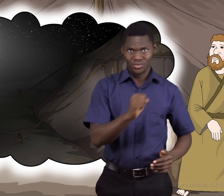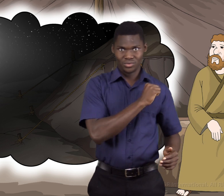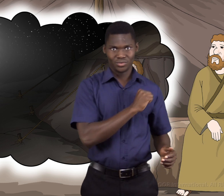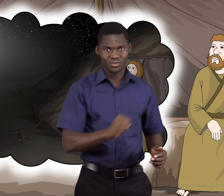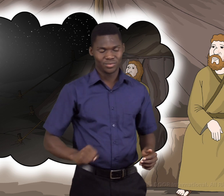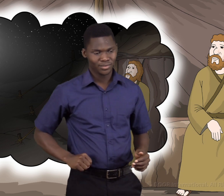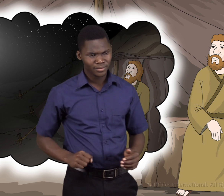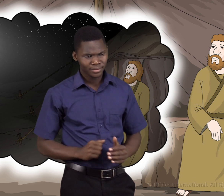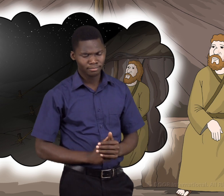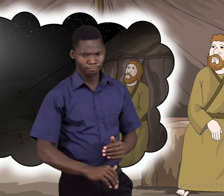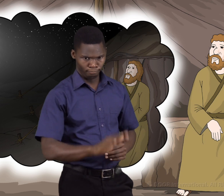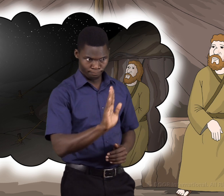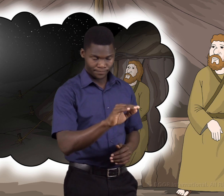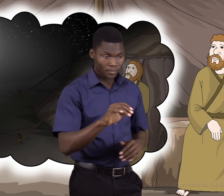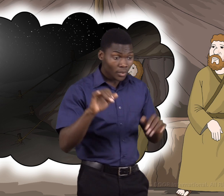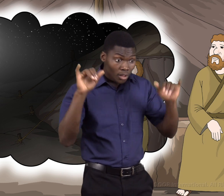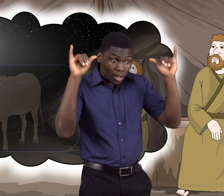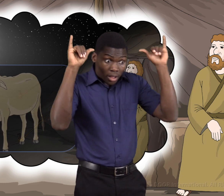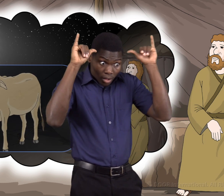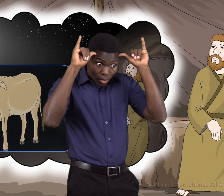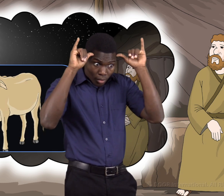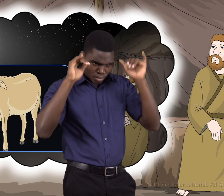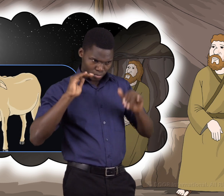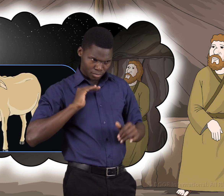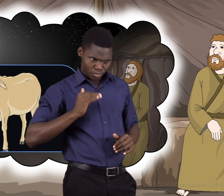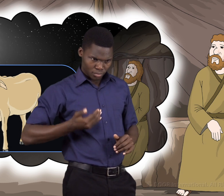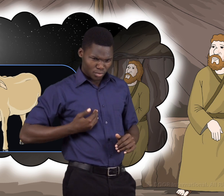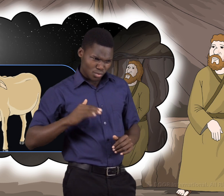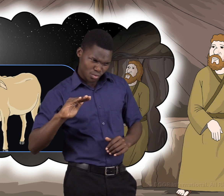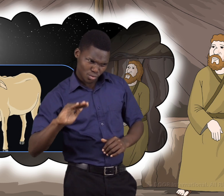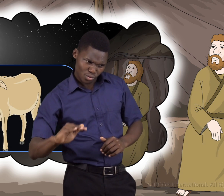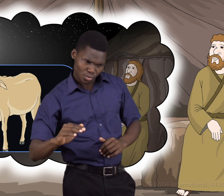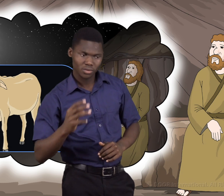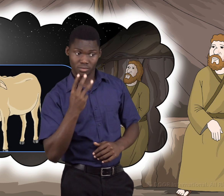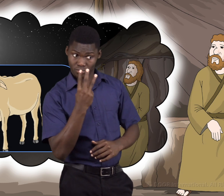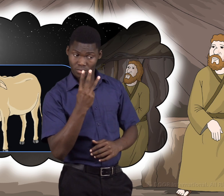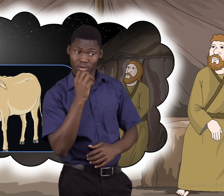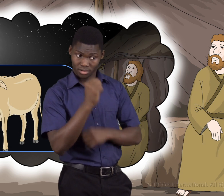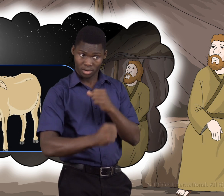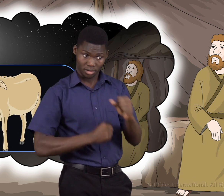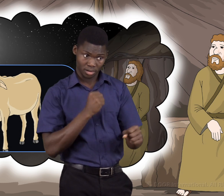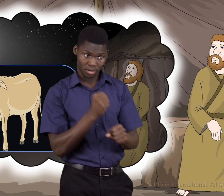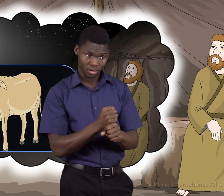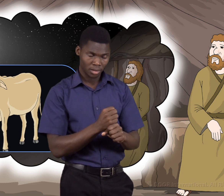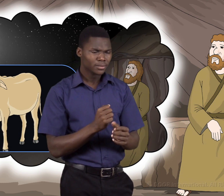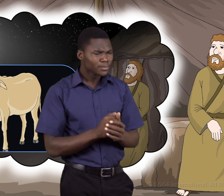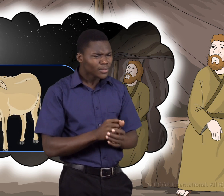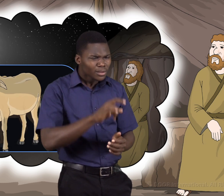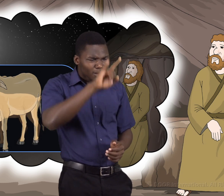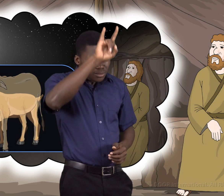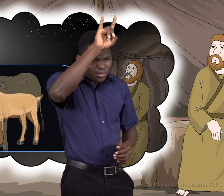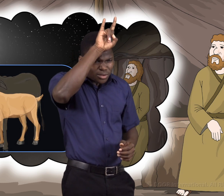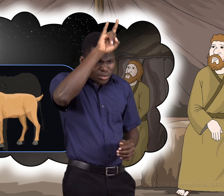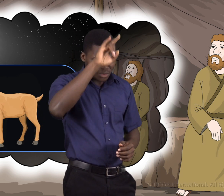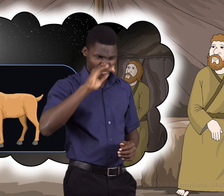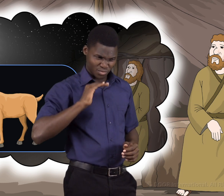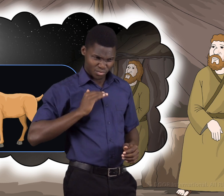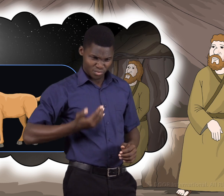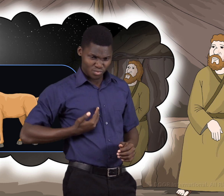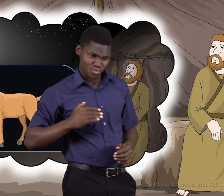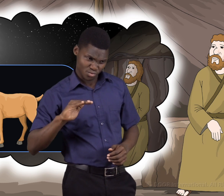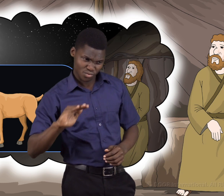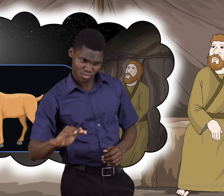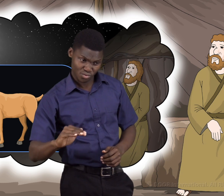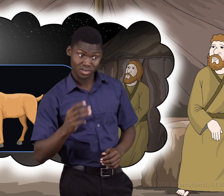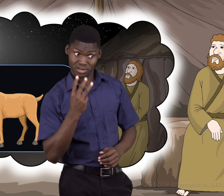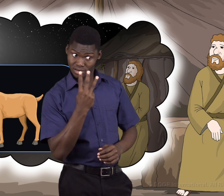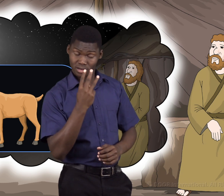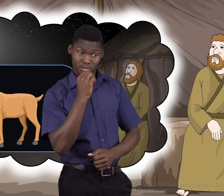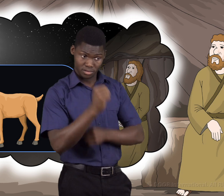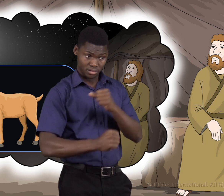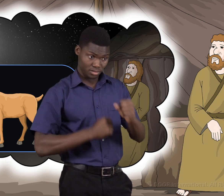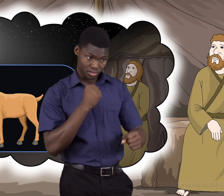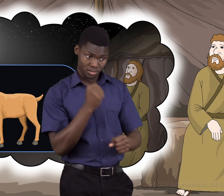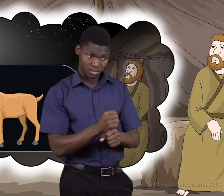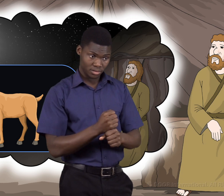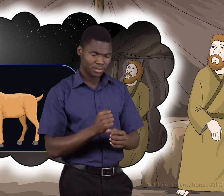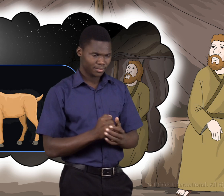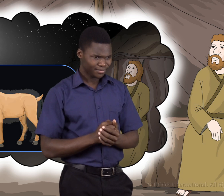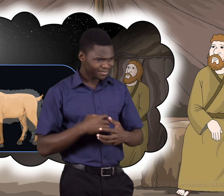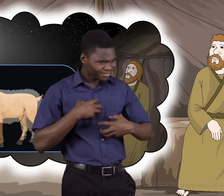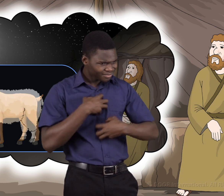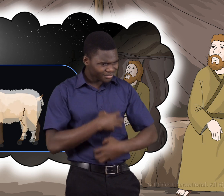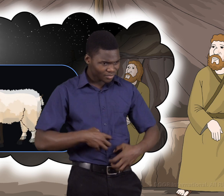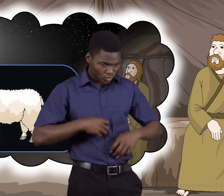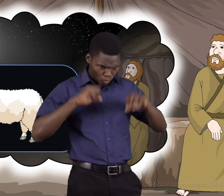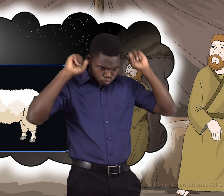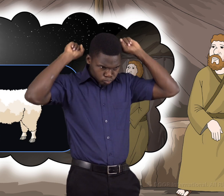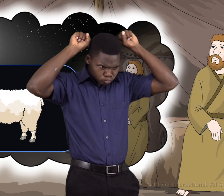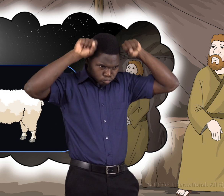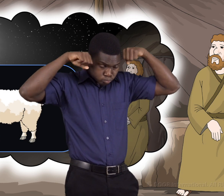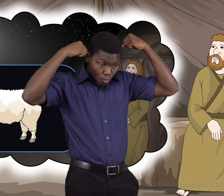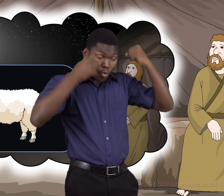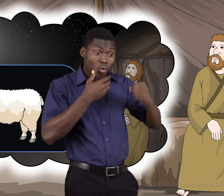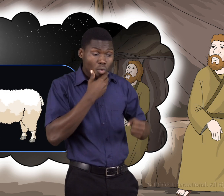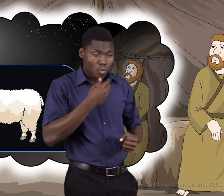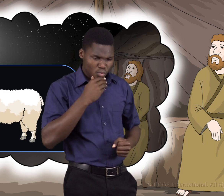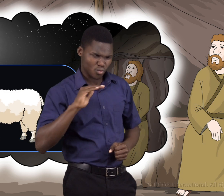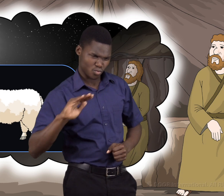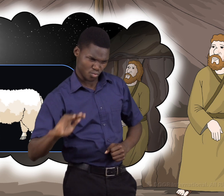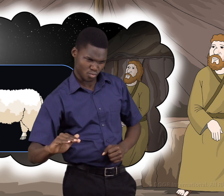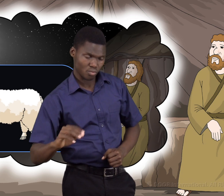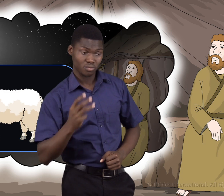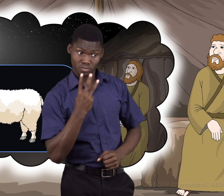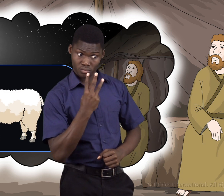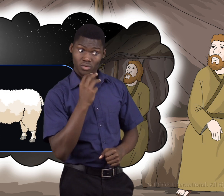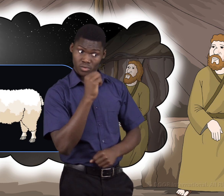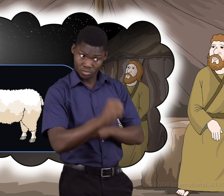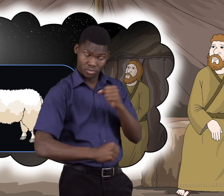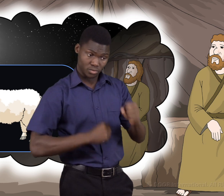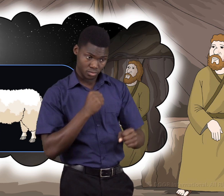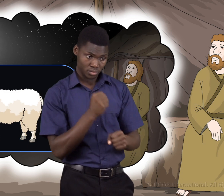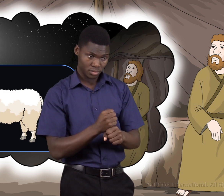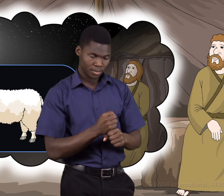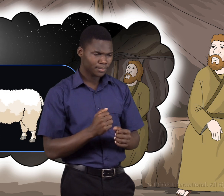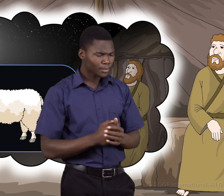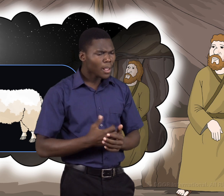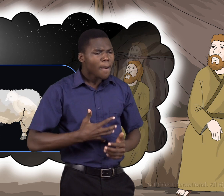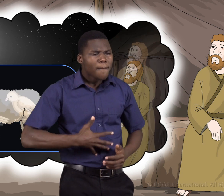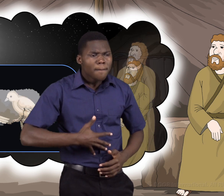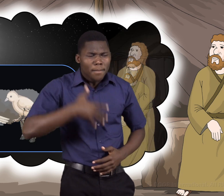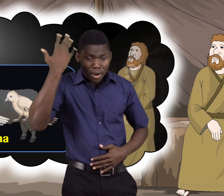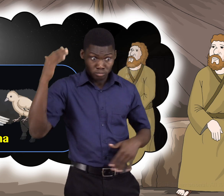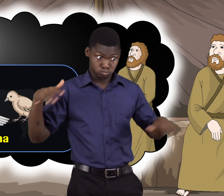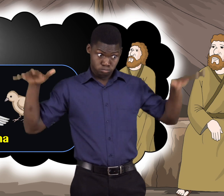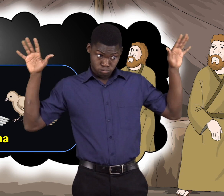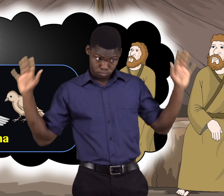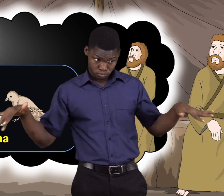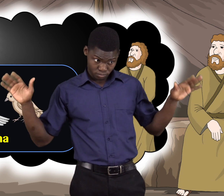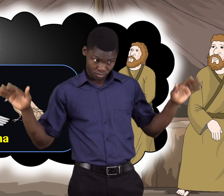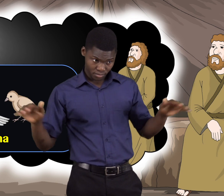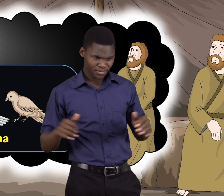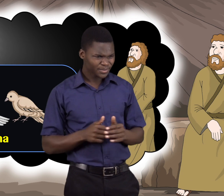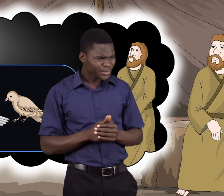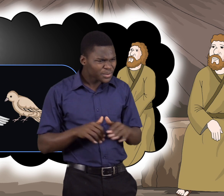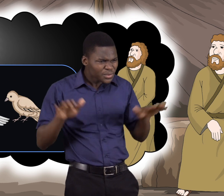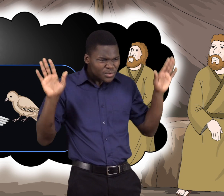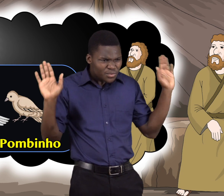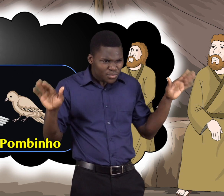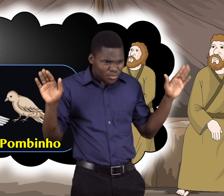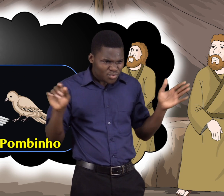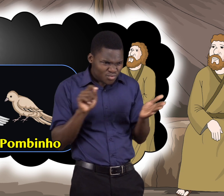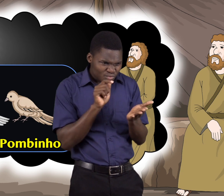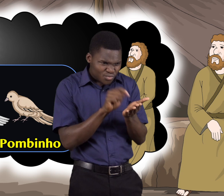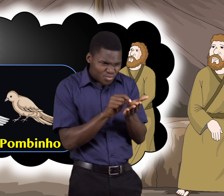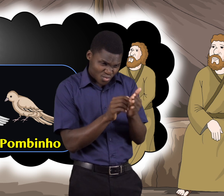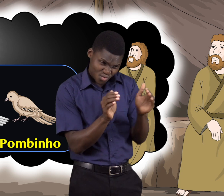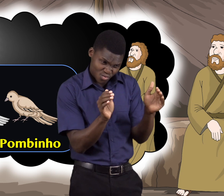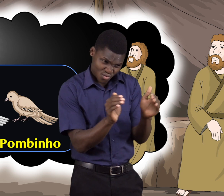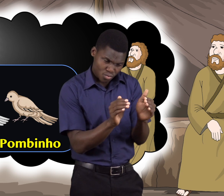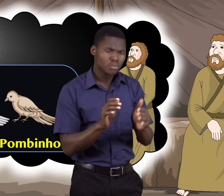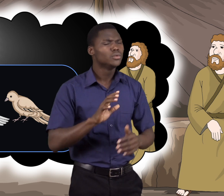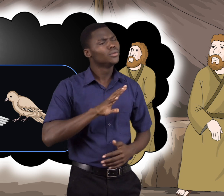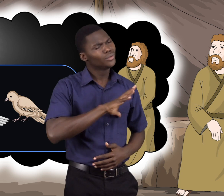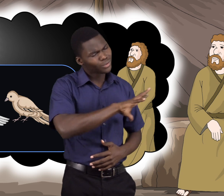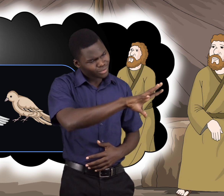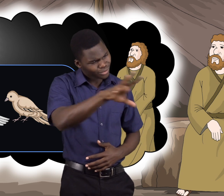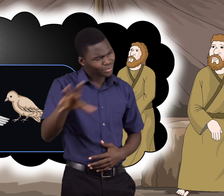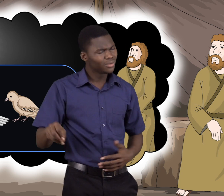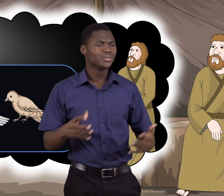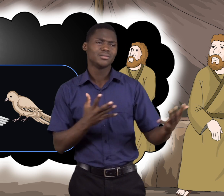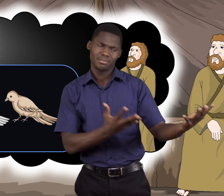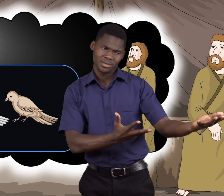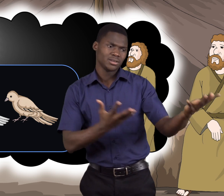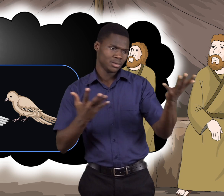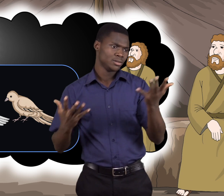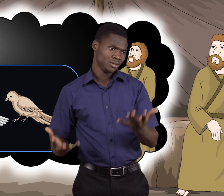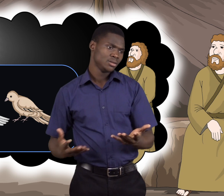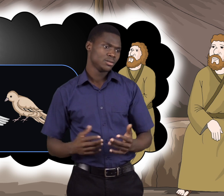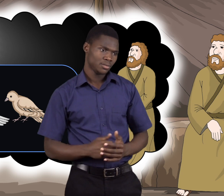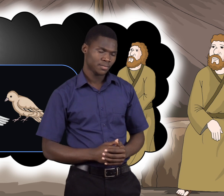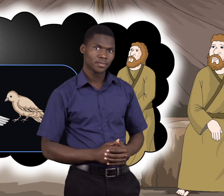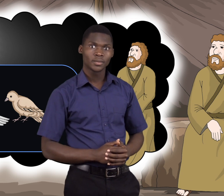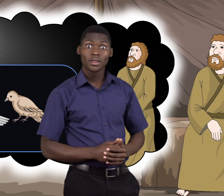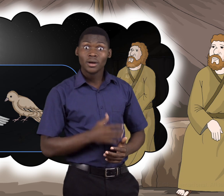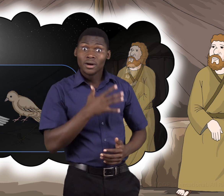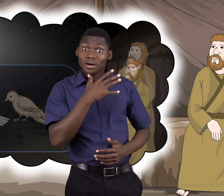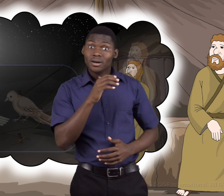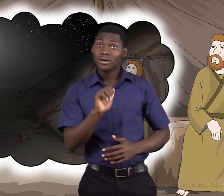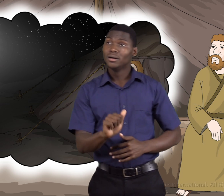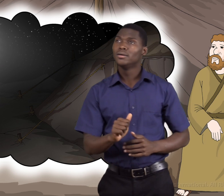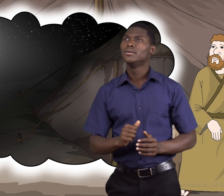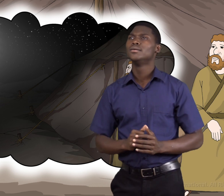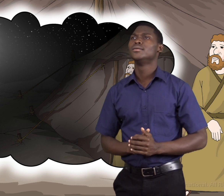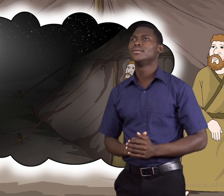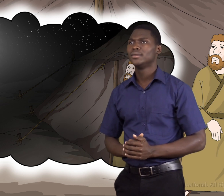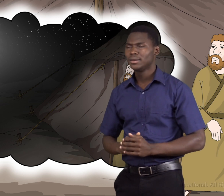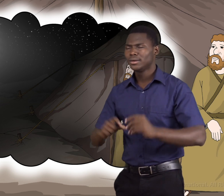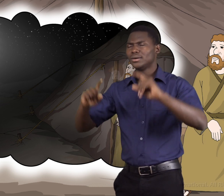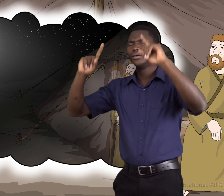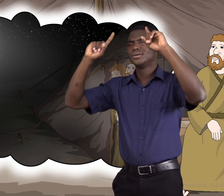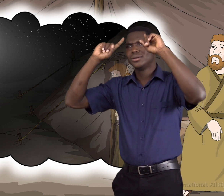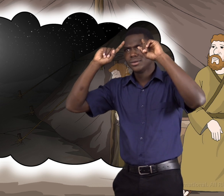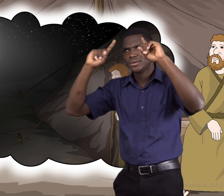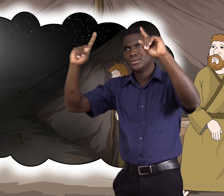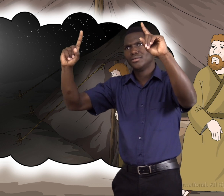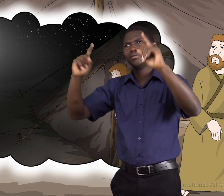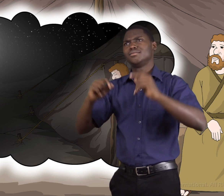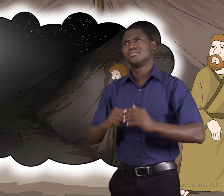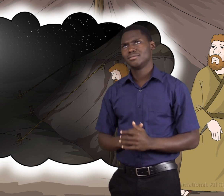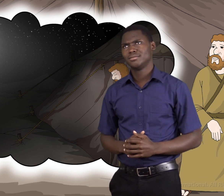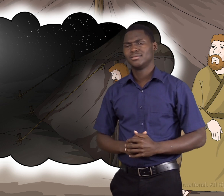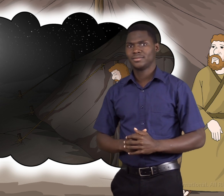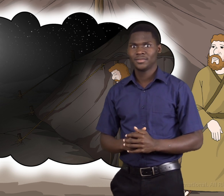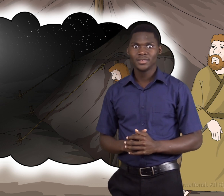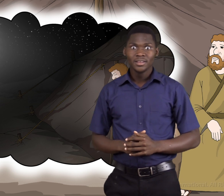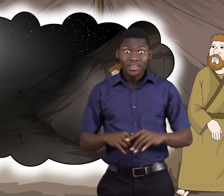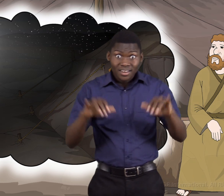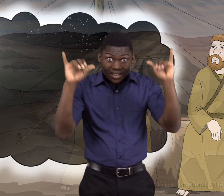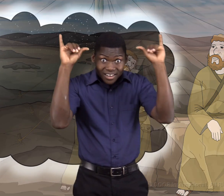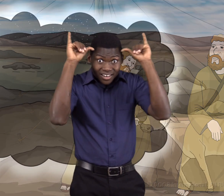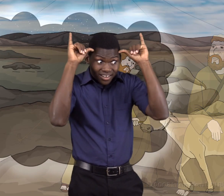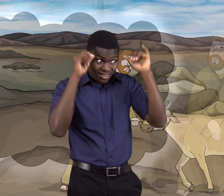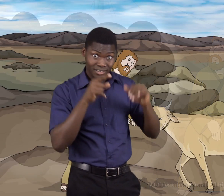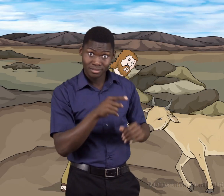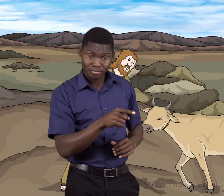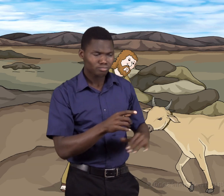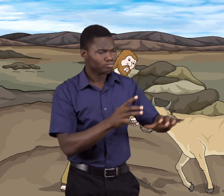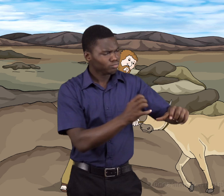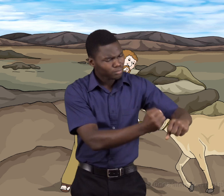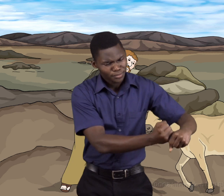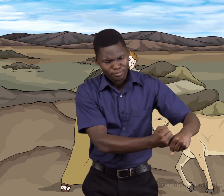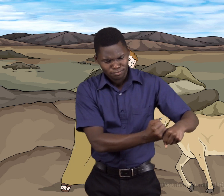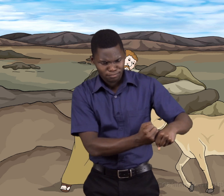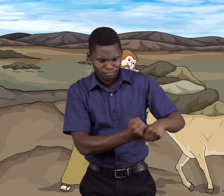And the LORD said to him, “Bring Me a heifer, a goat, and a ram, each three years old, along with a turtledove and a young pigeon.”